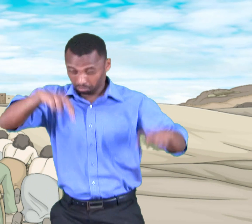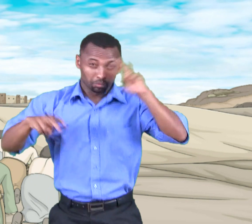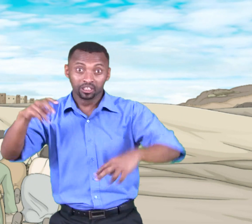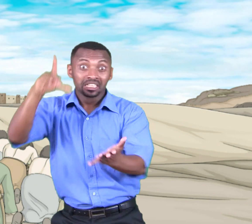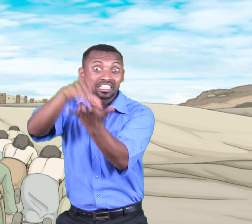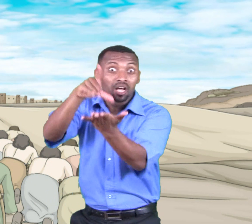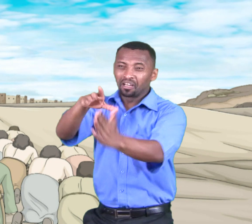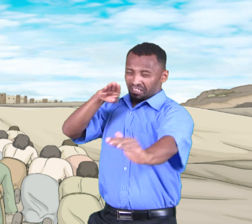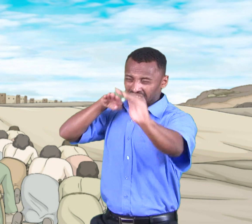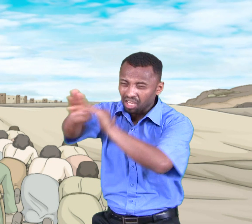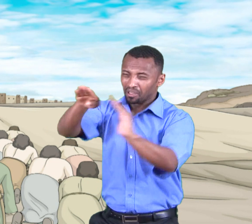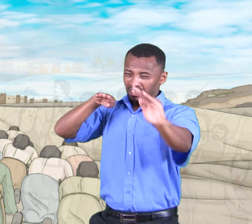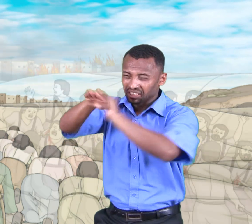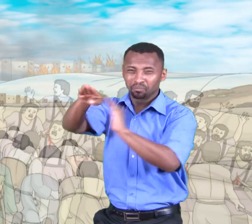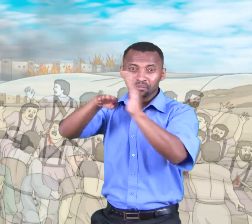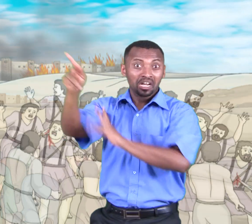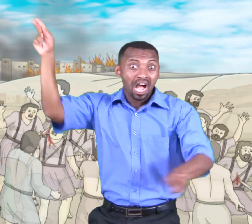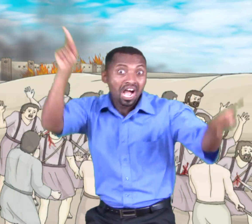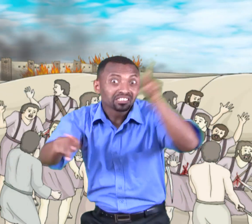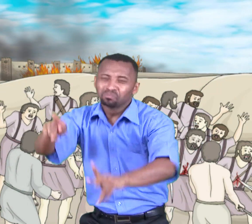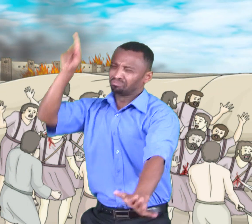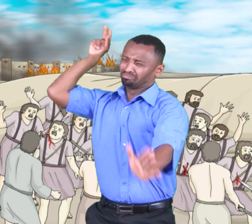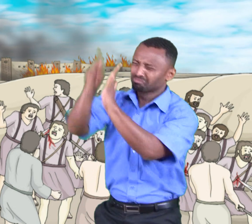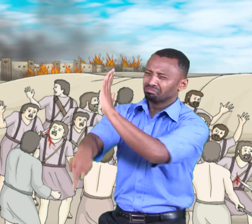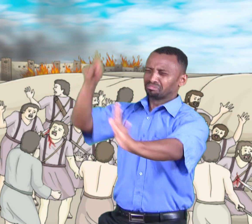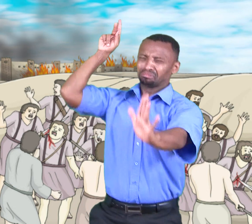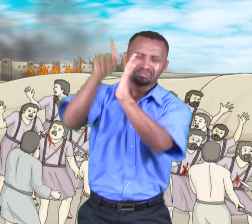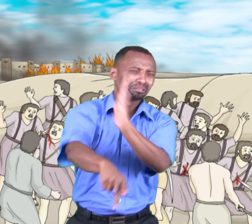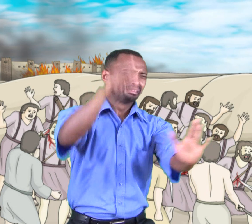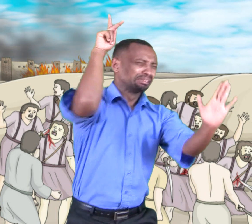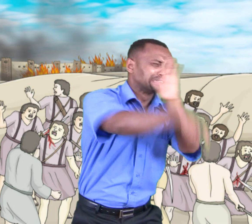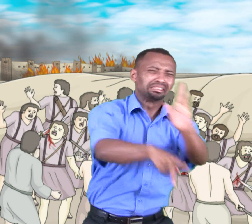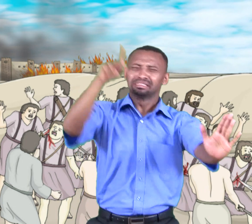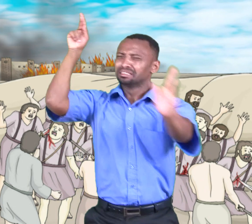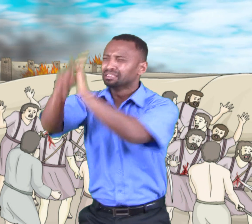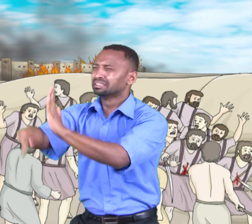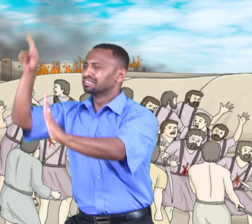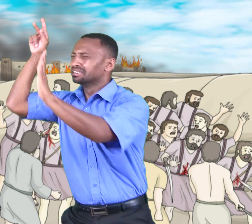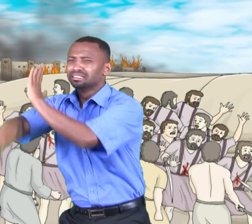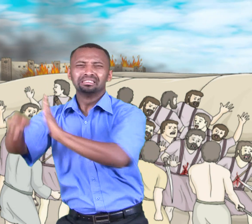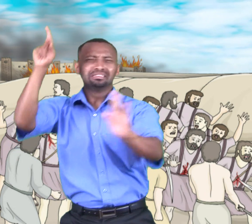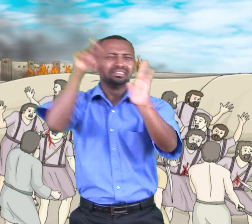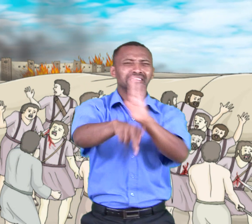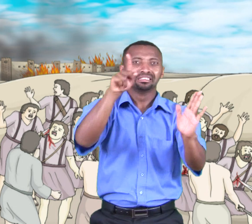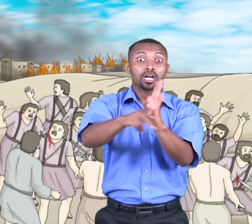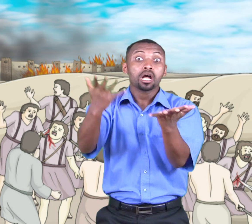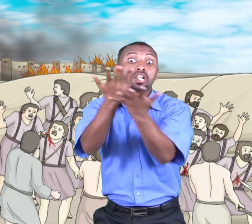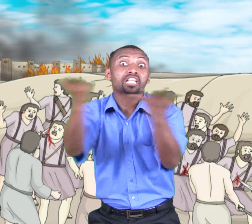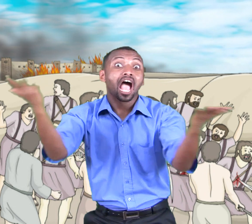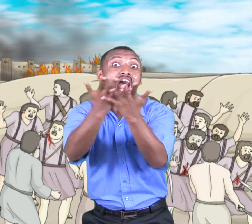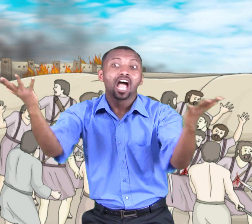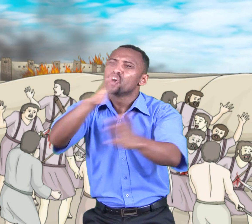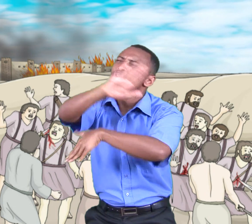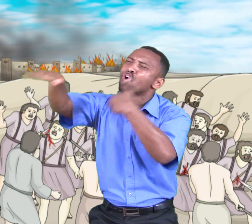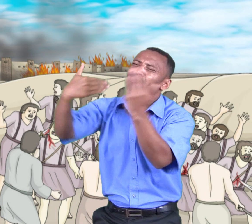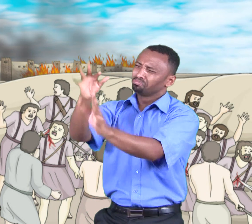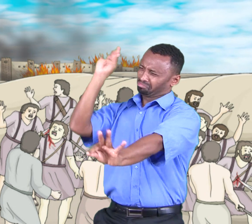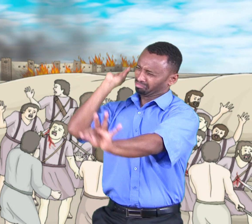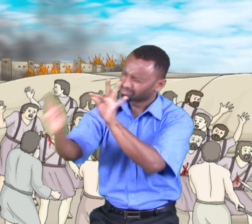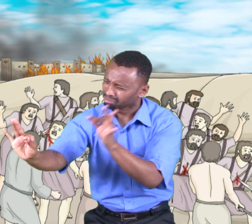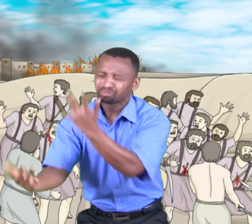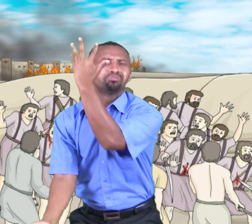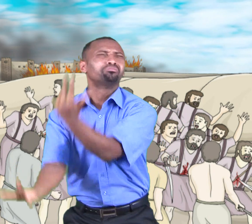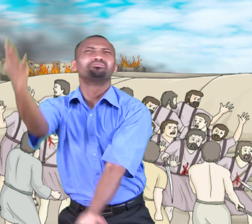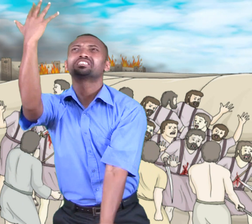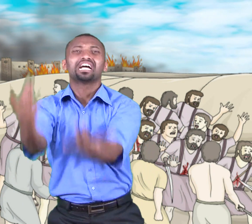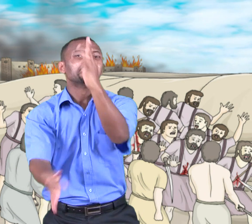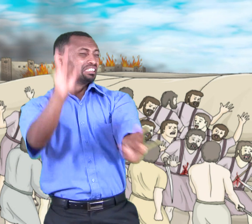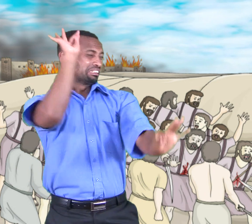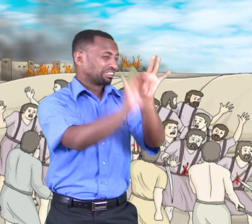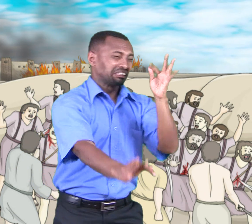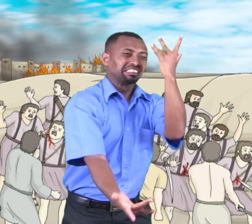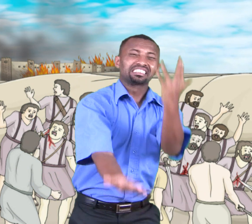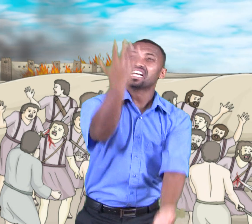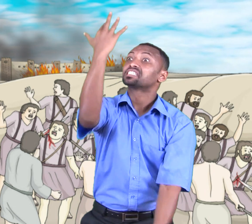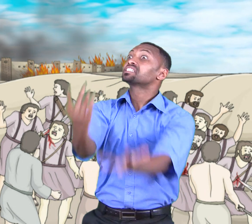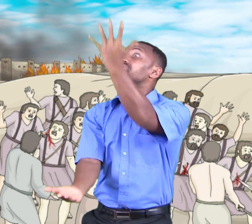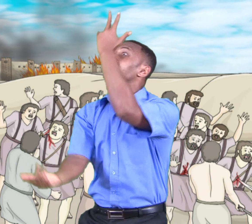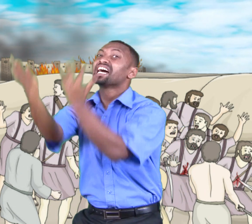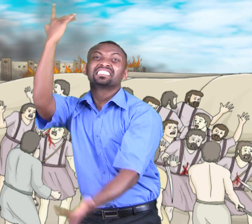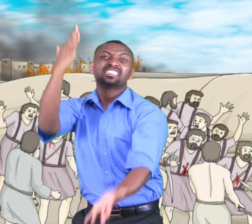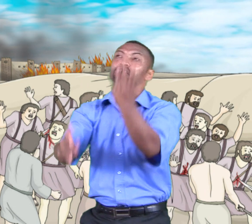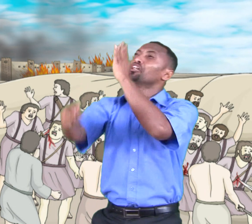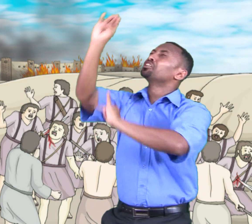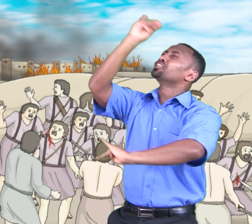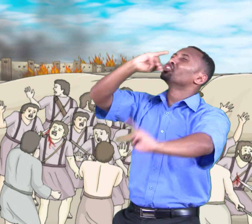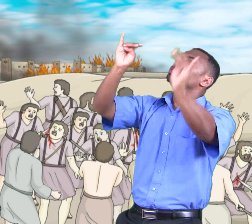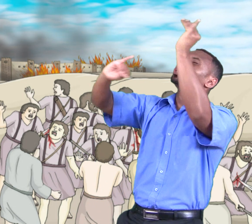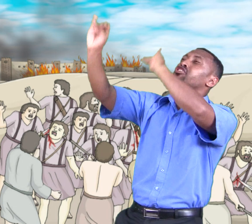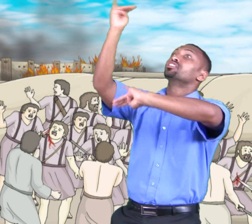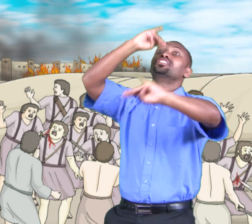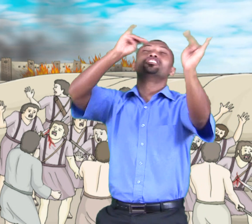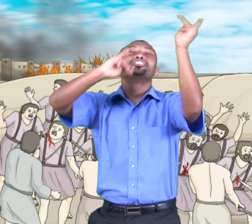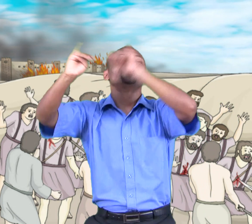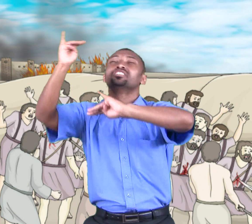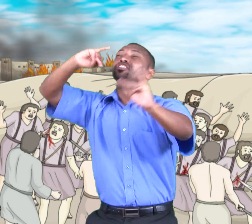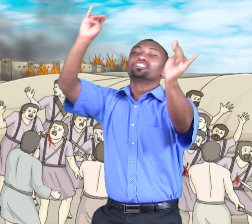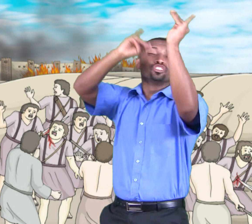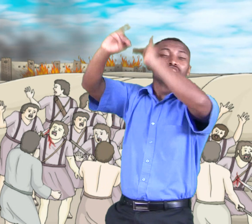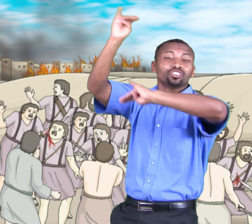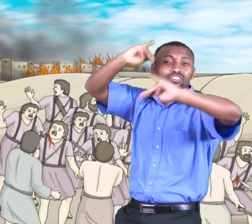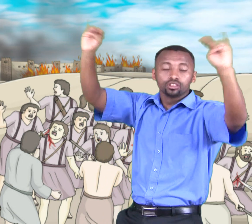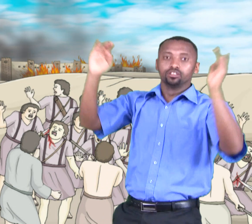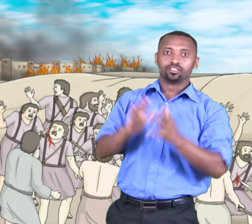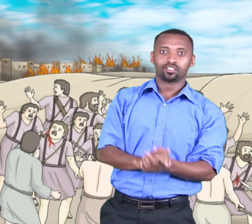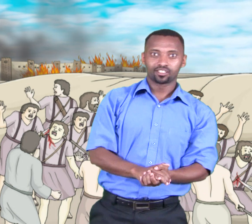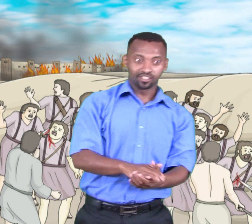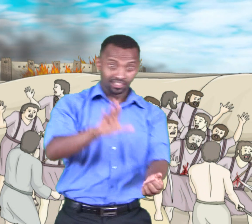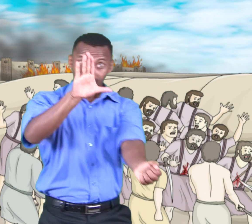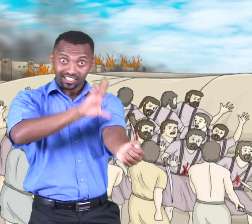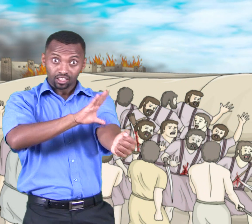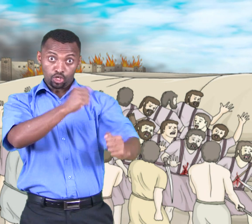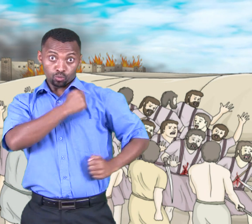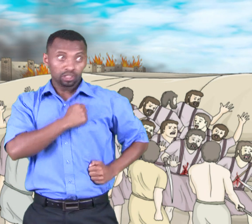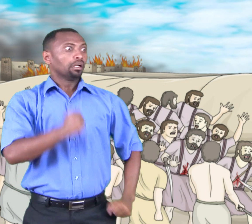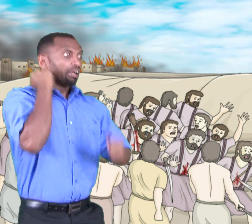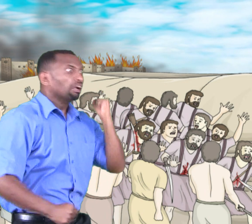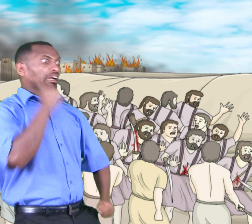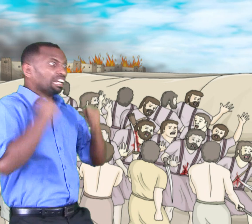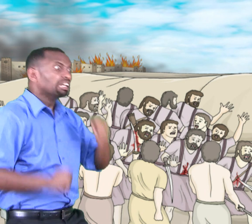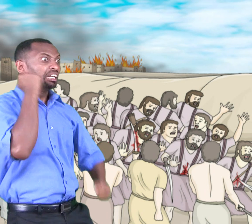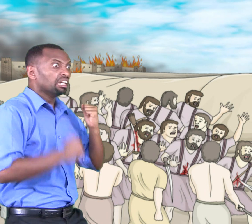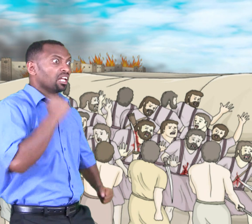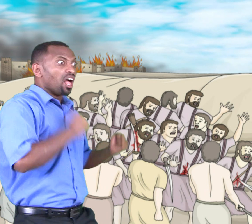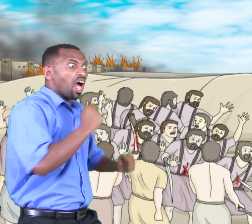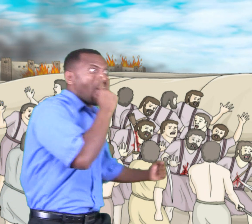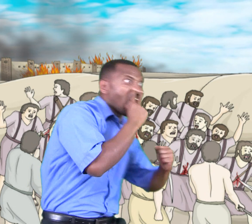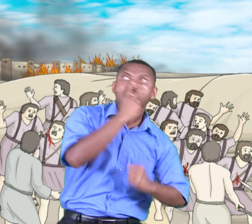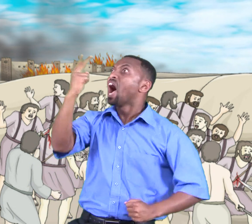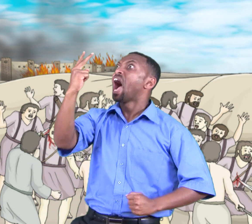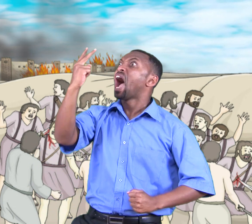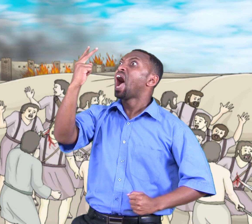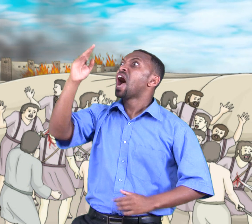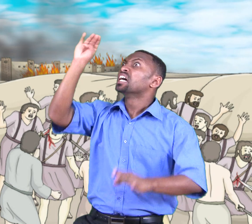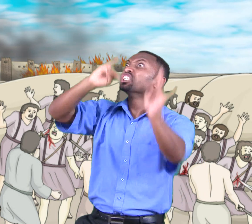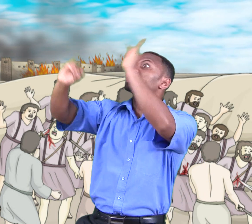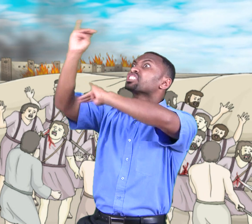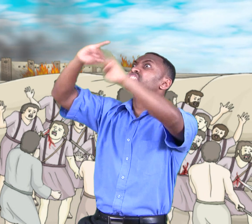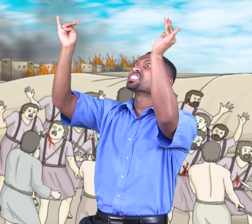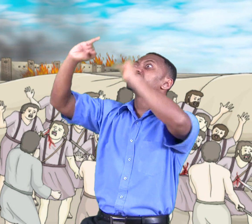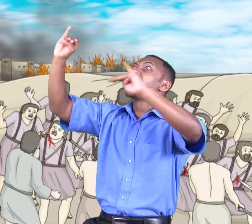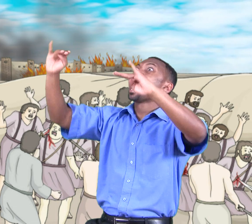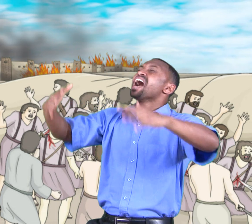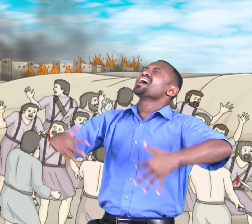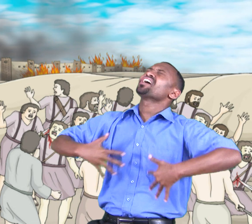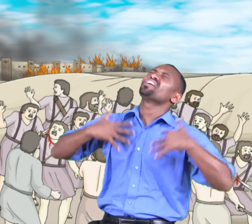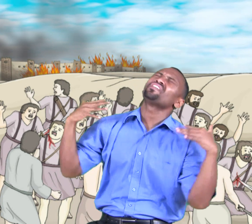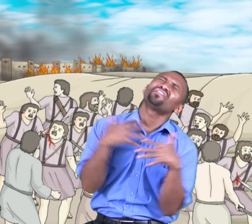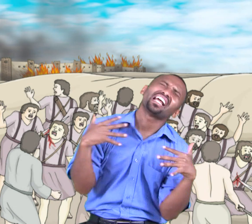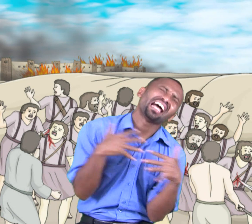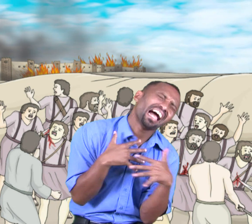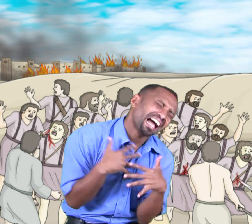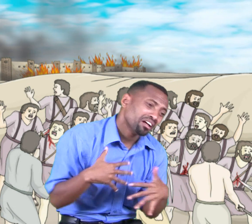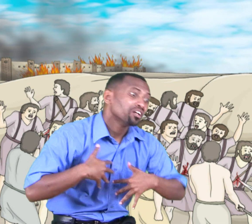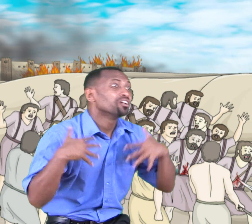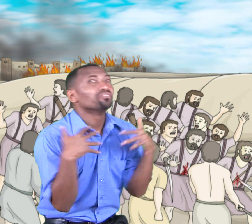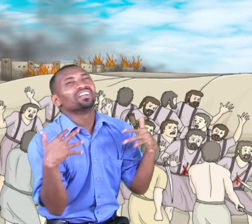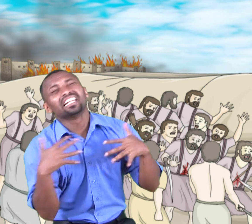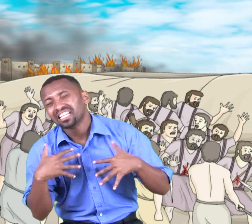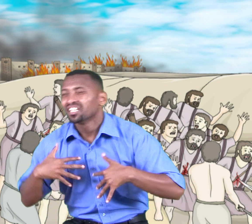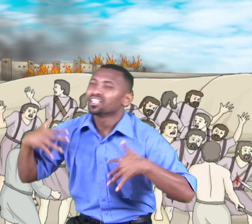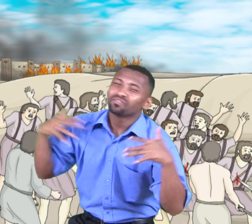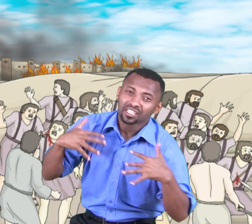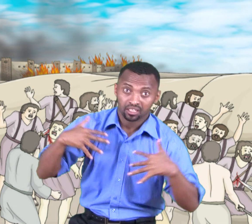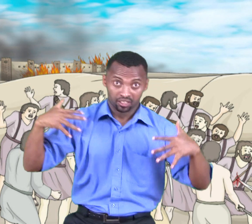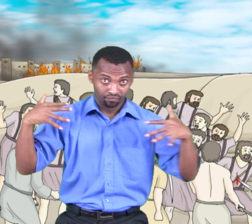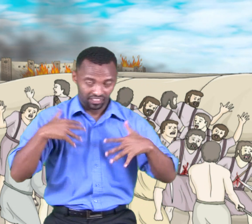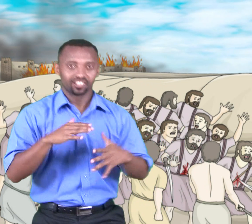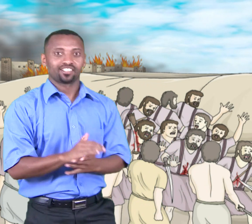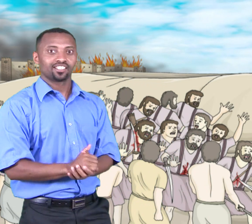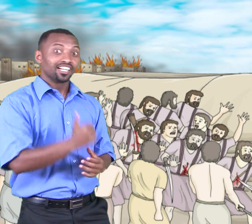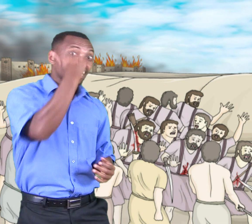When the men of Ai turned and looked back, the smoke of the city was rising into the sky. They could not escape in any direction, and the troops who had fled to the wilderness now became the pursuers.